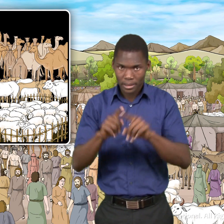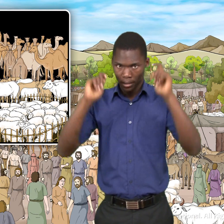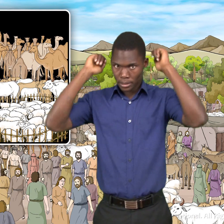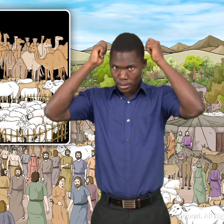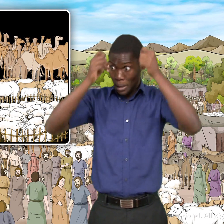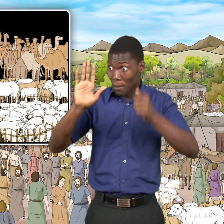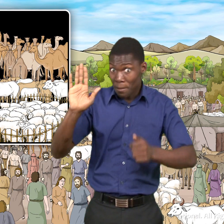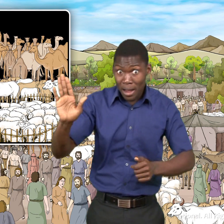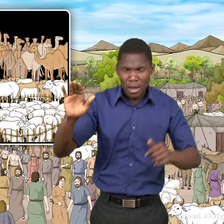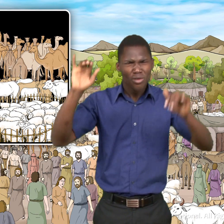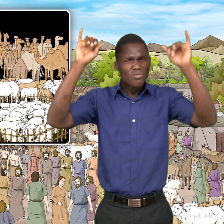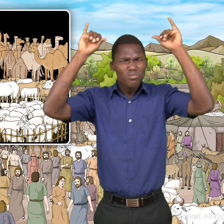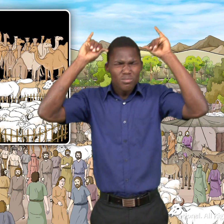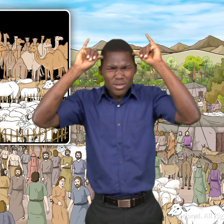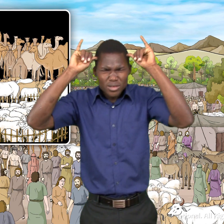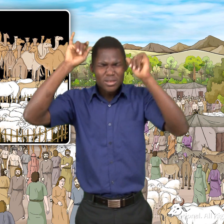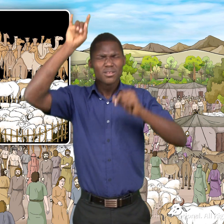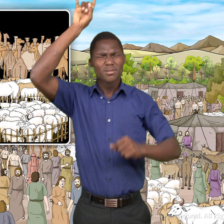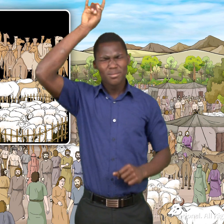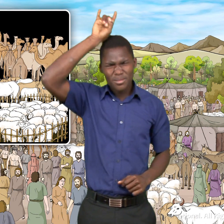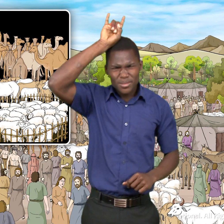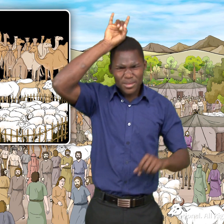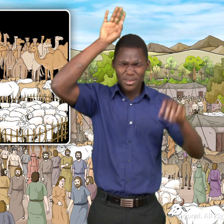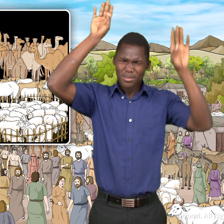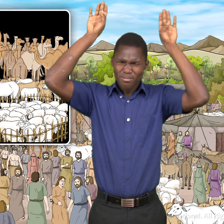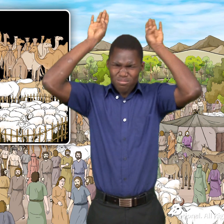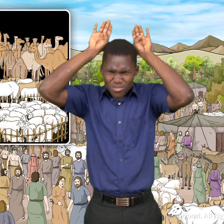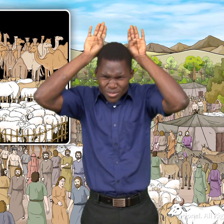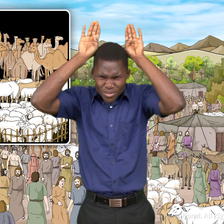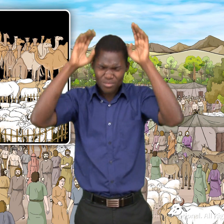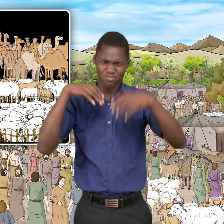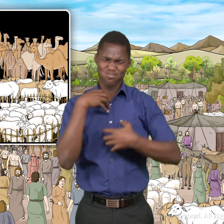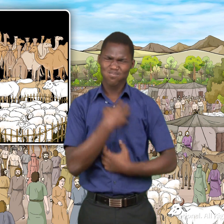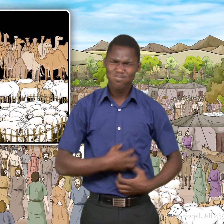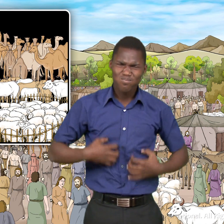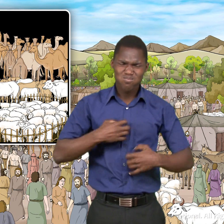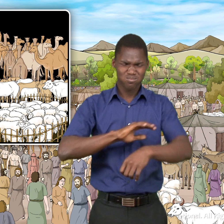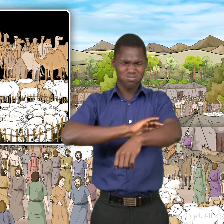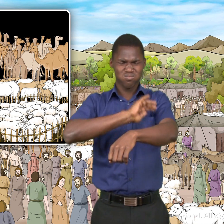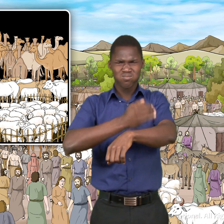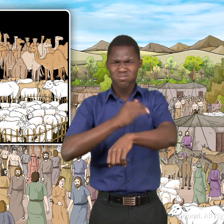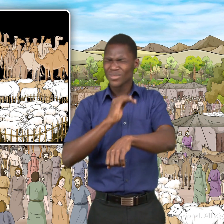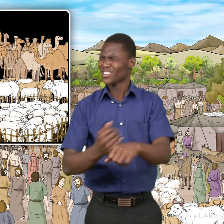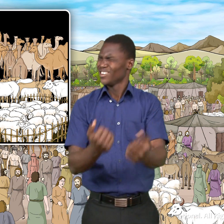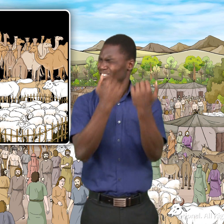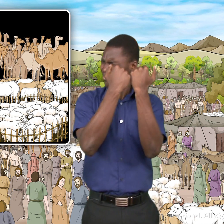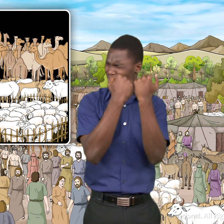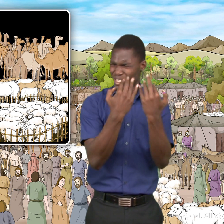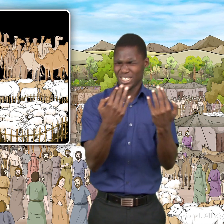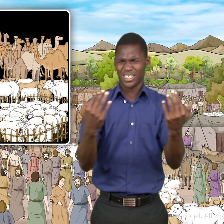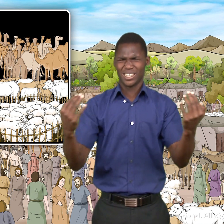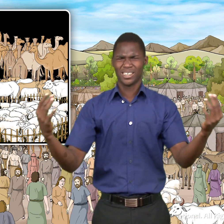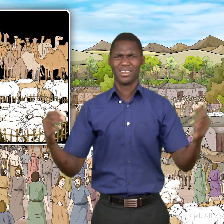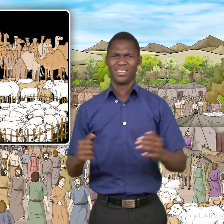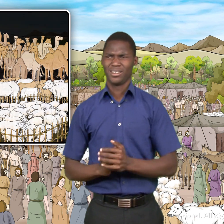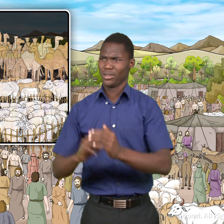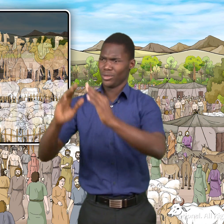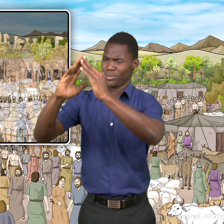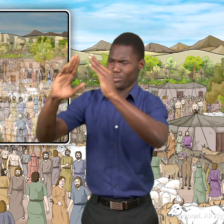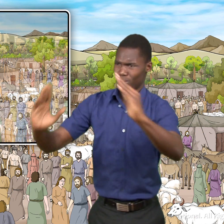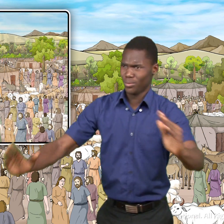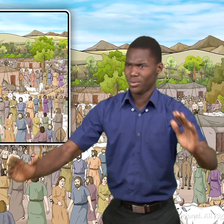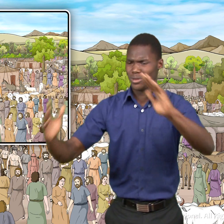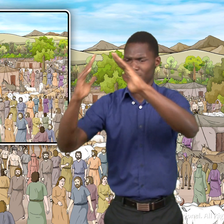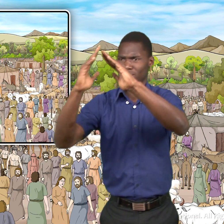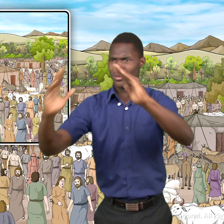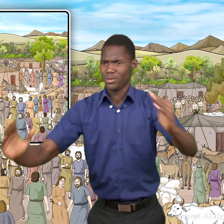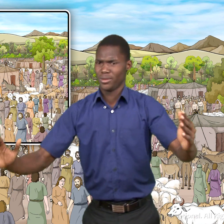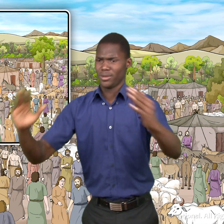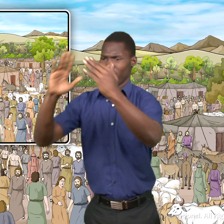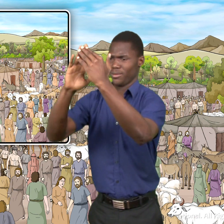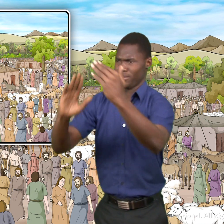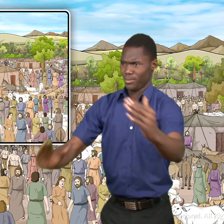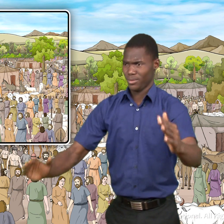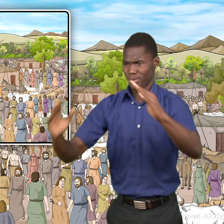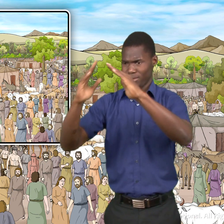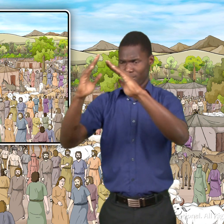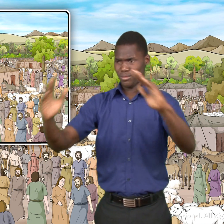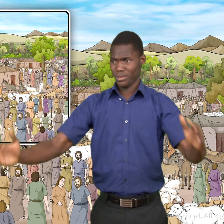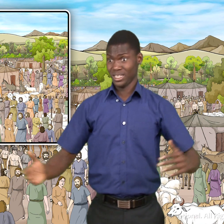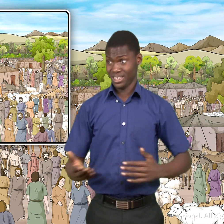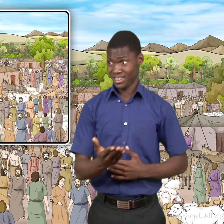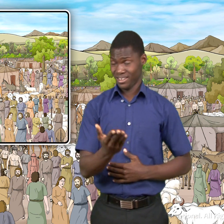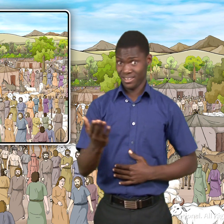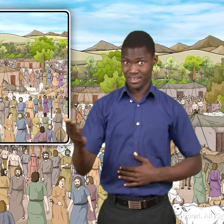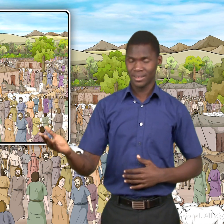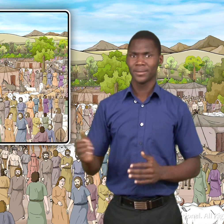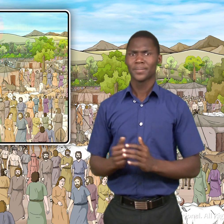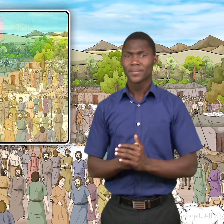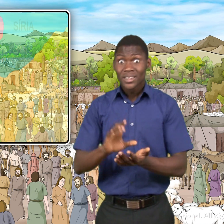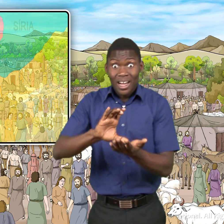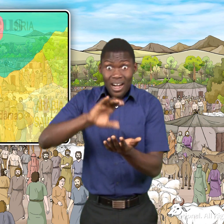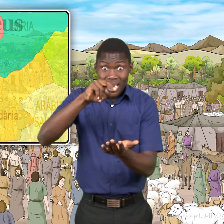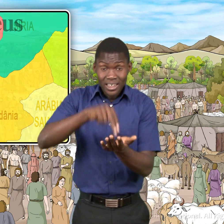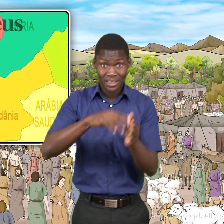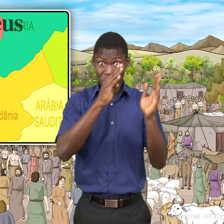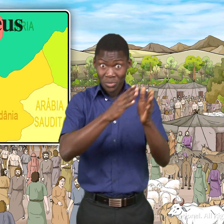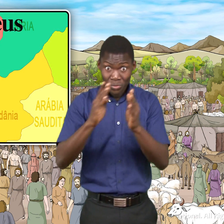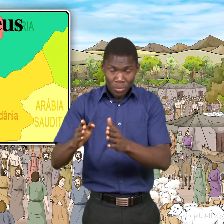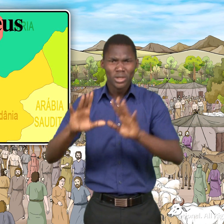And there was discord between the herdsmen of Abram and the herdsmen of Lot.